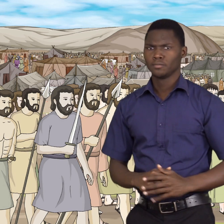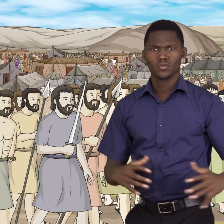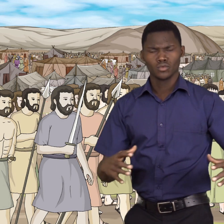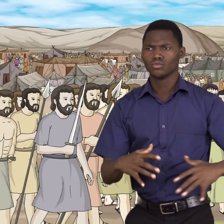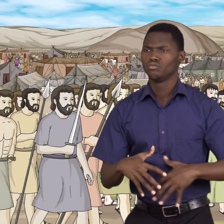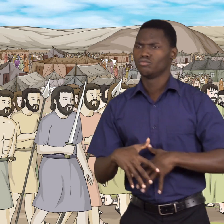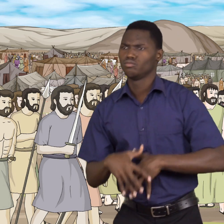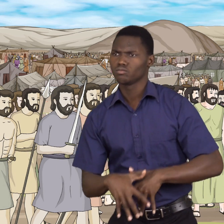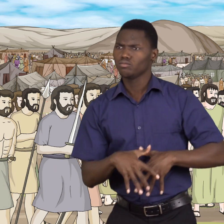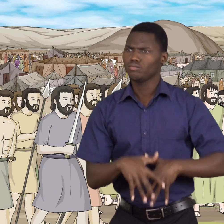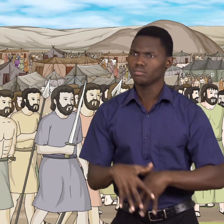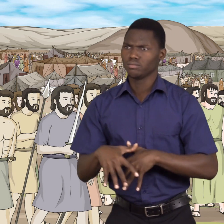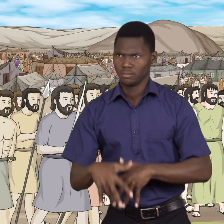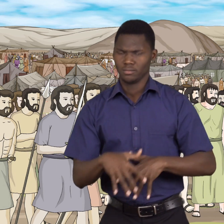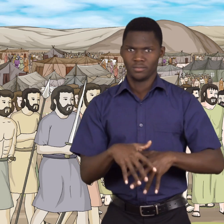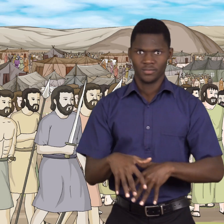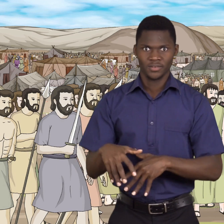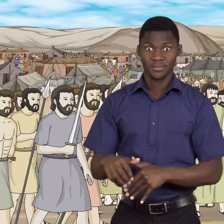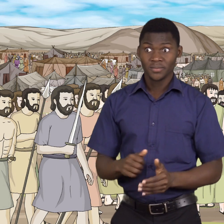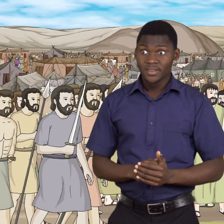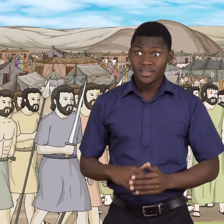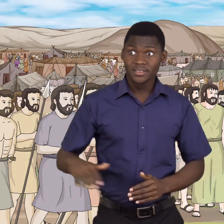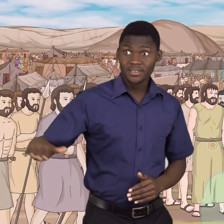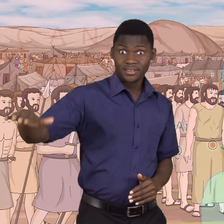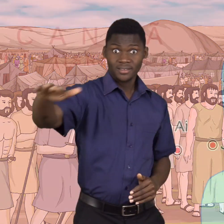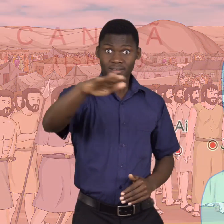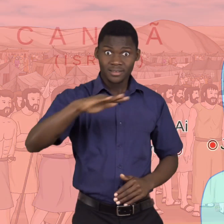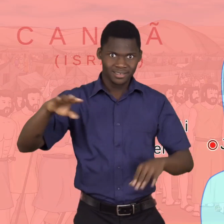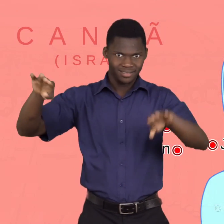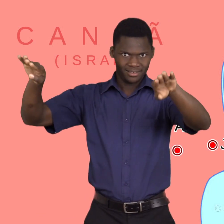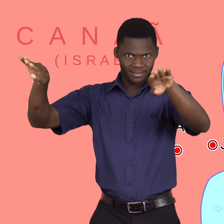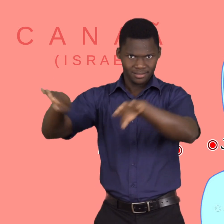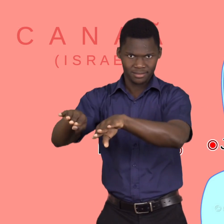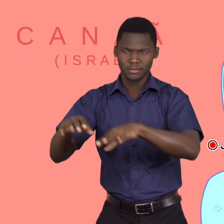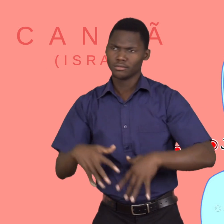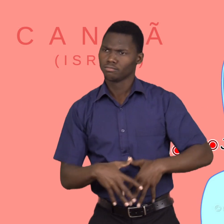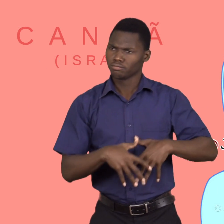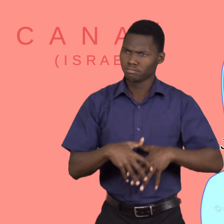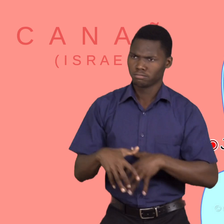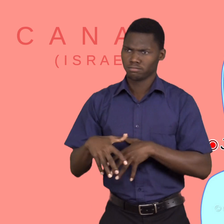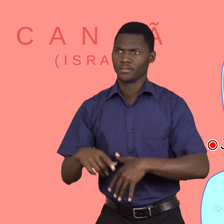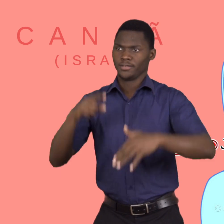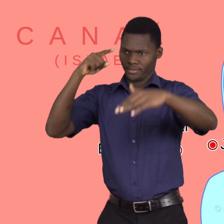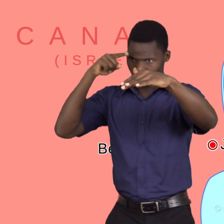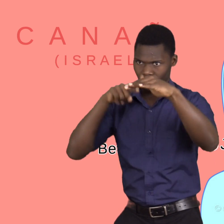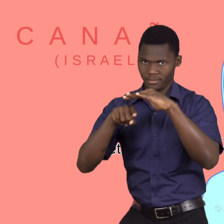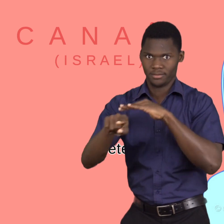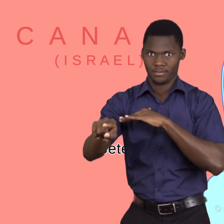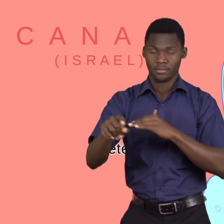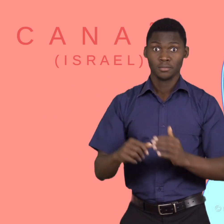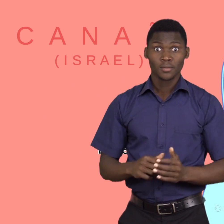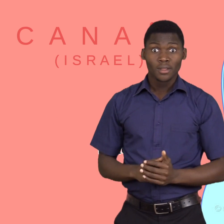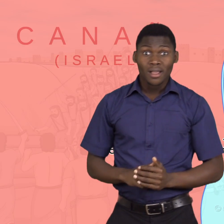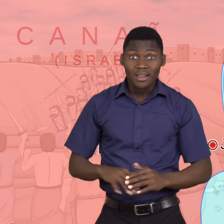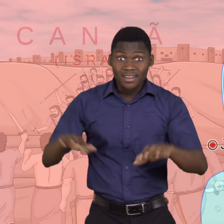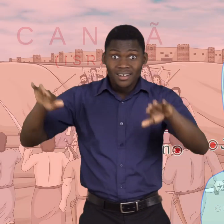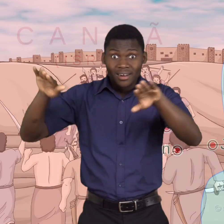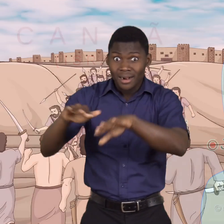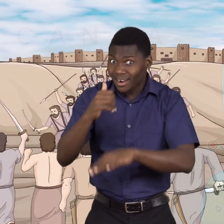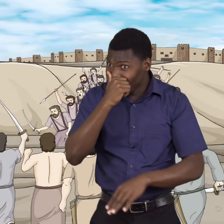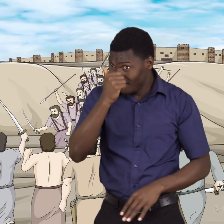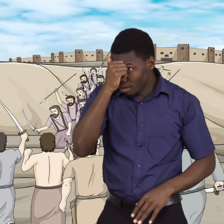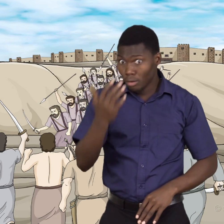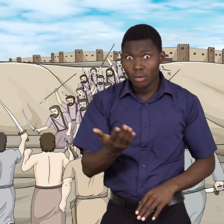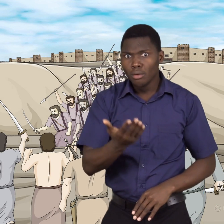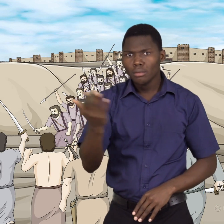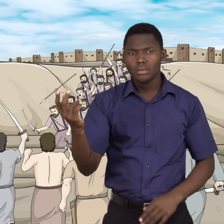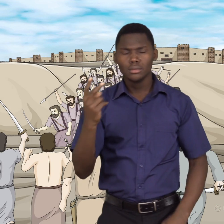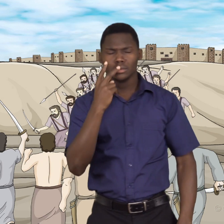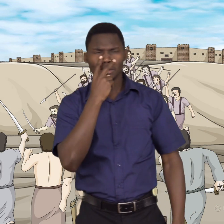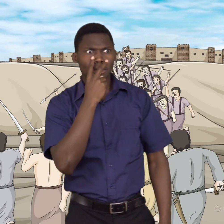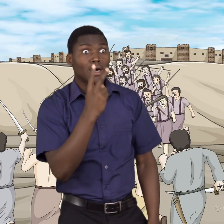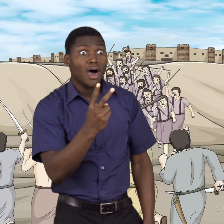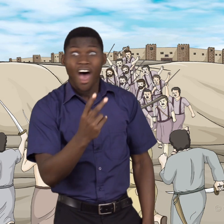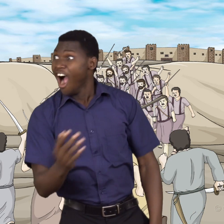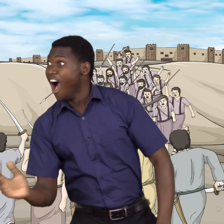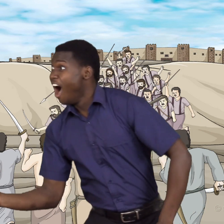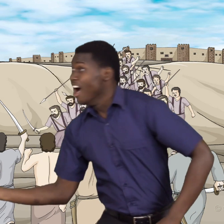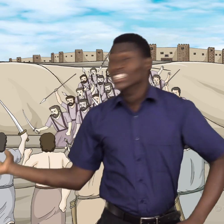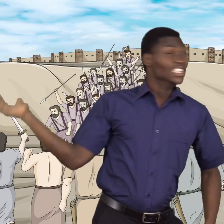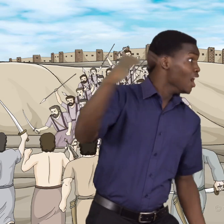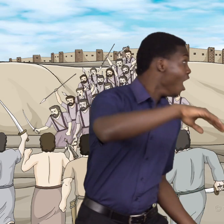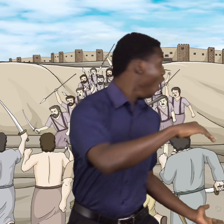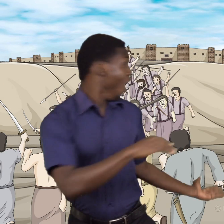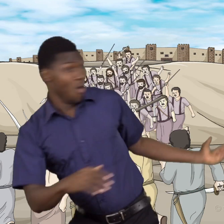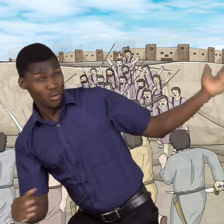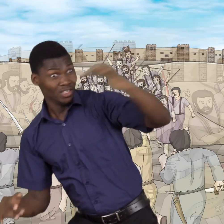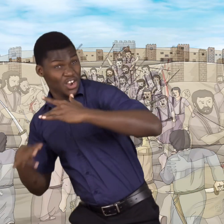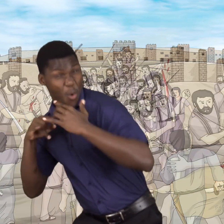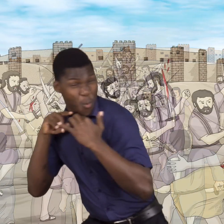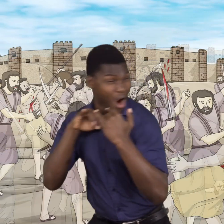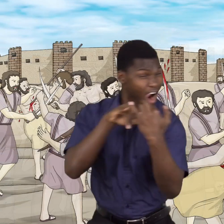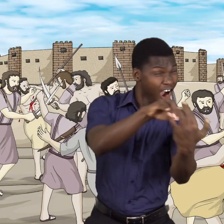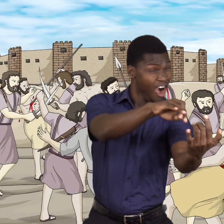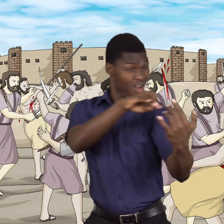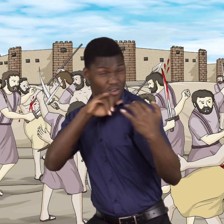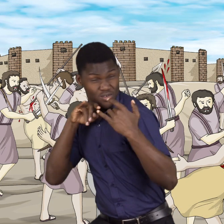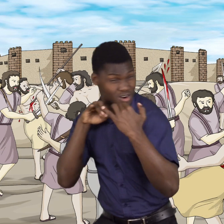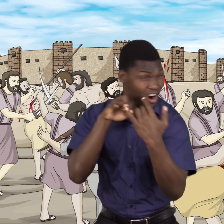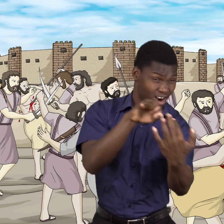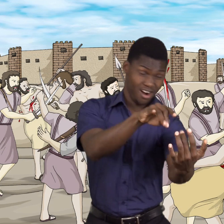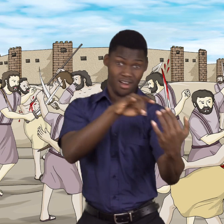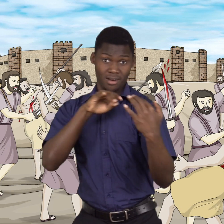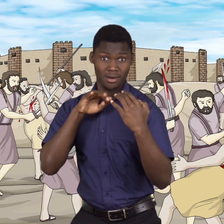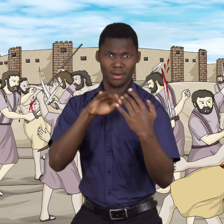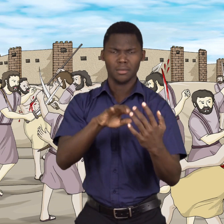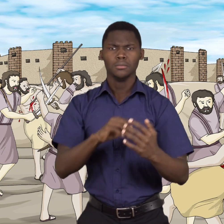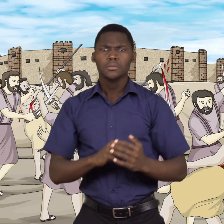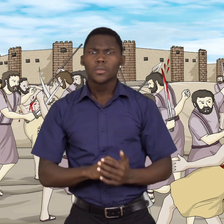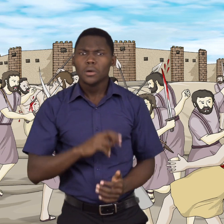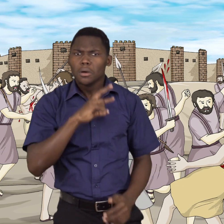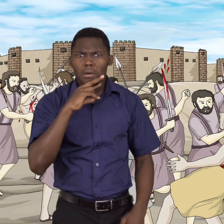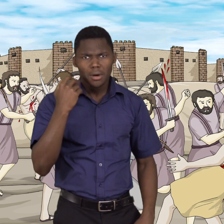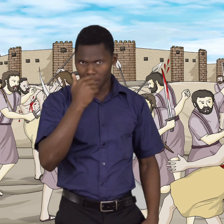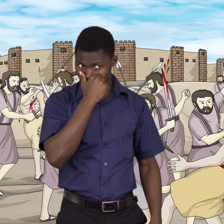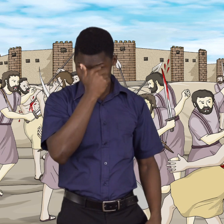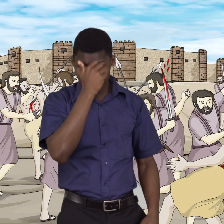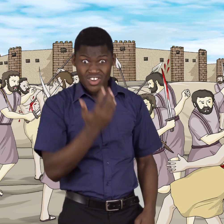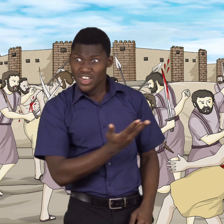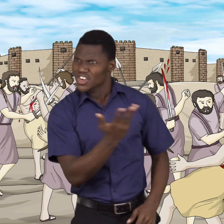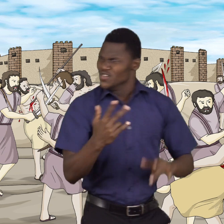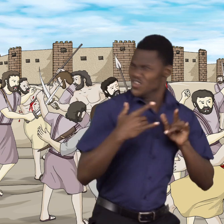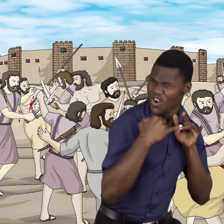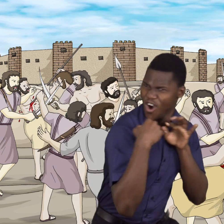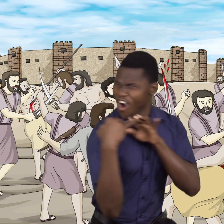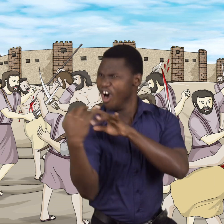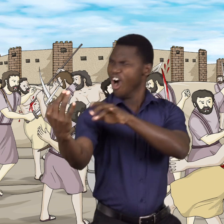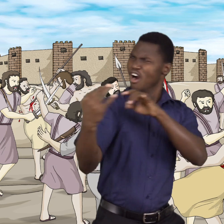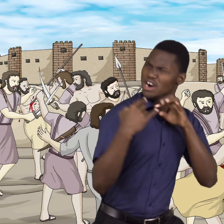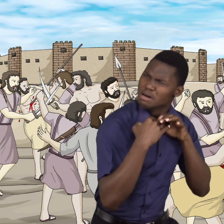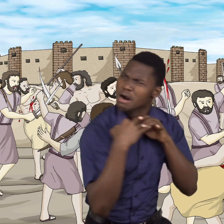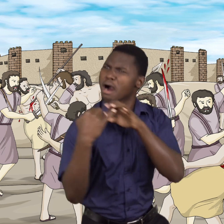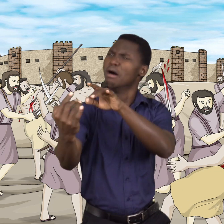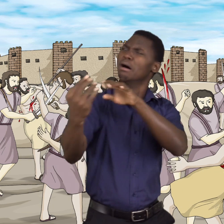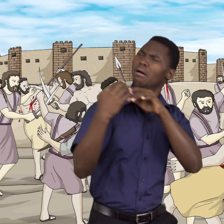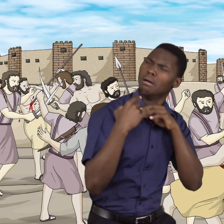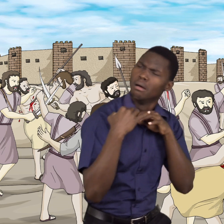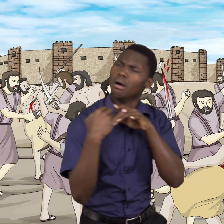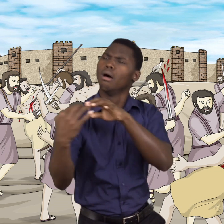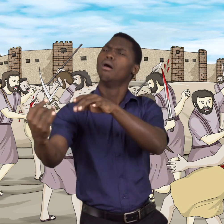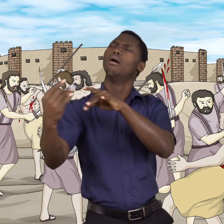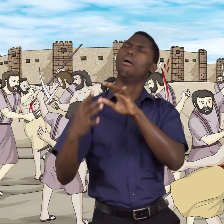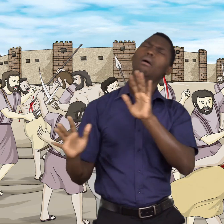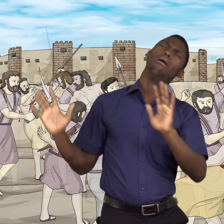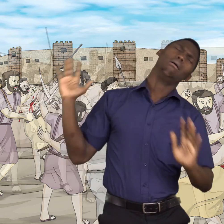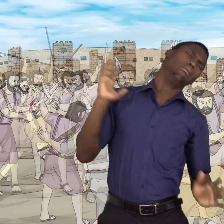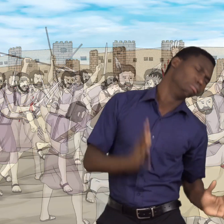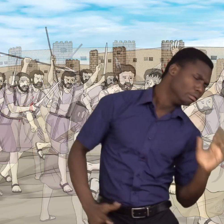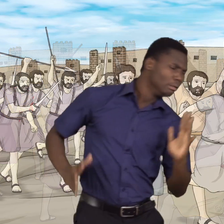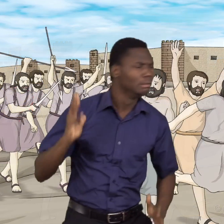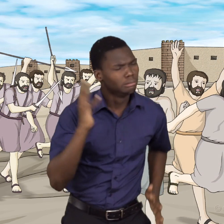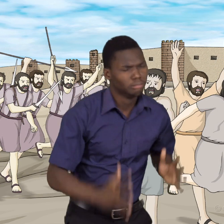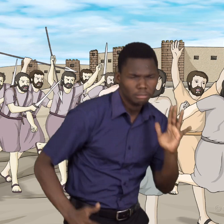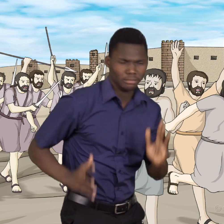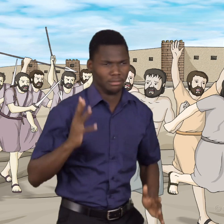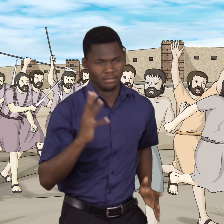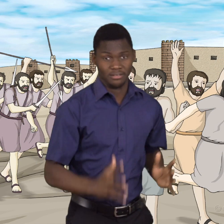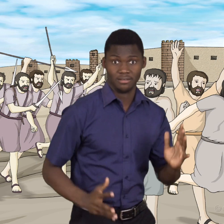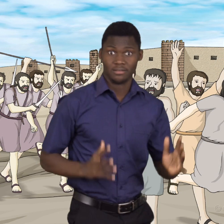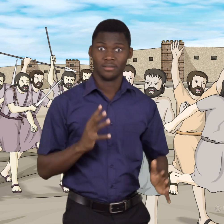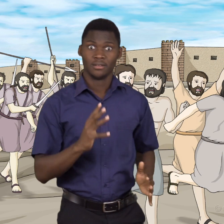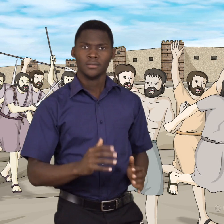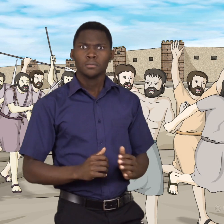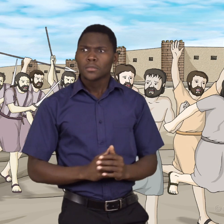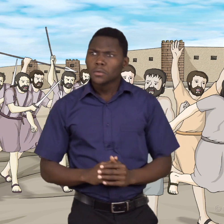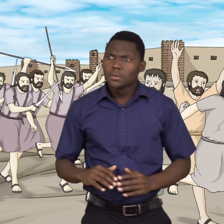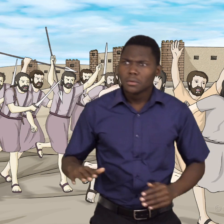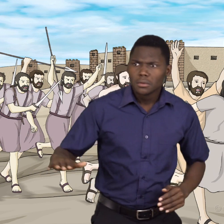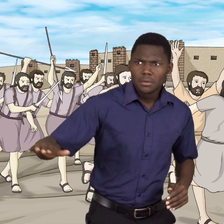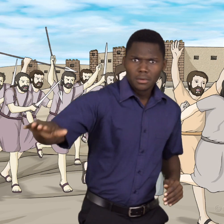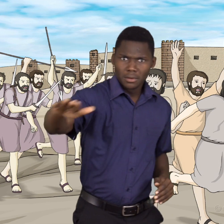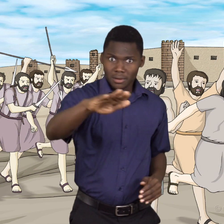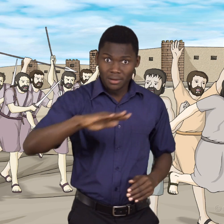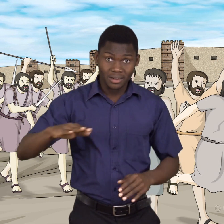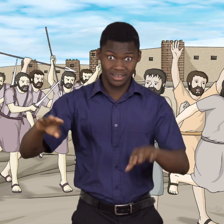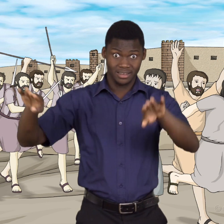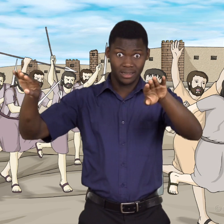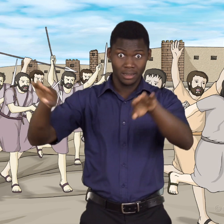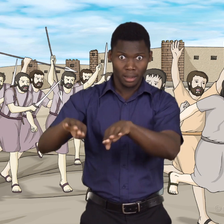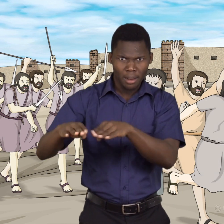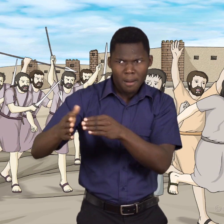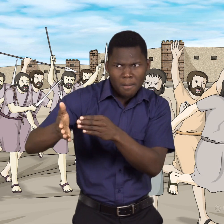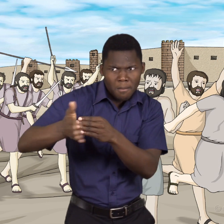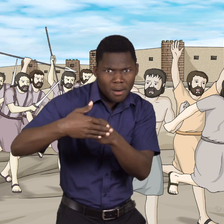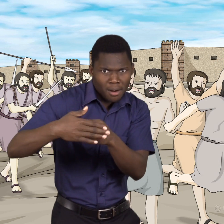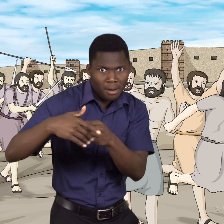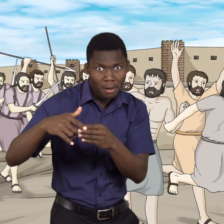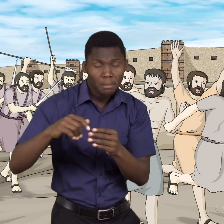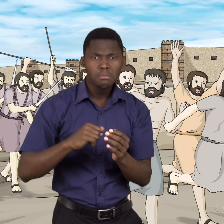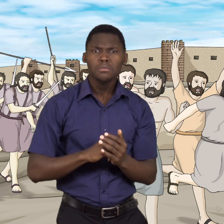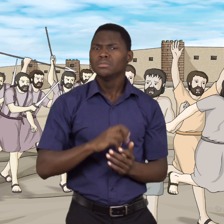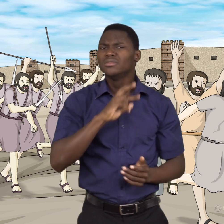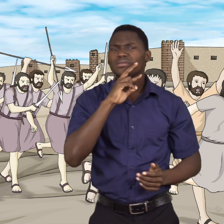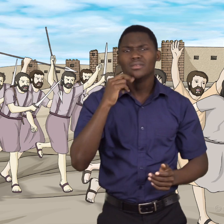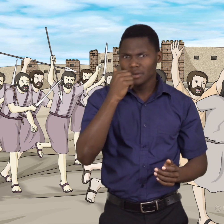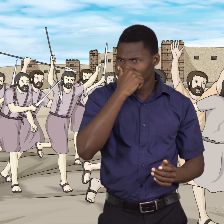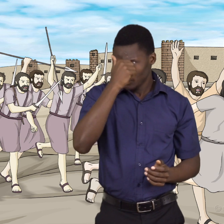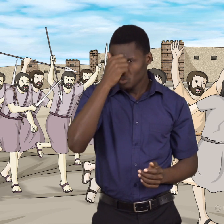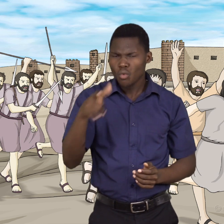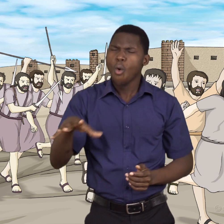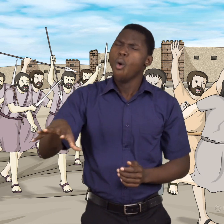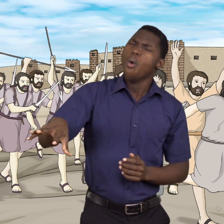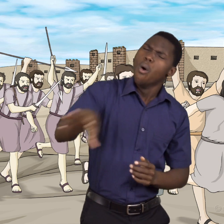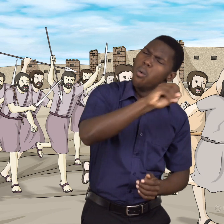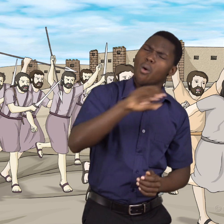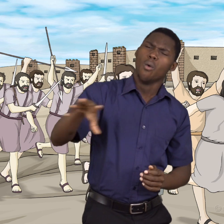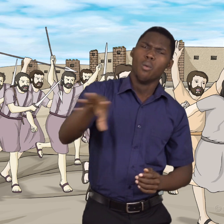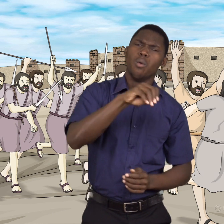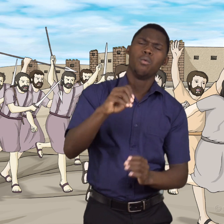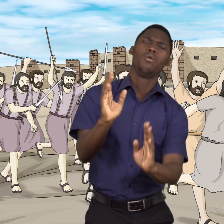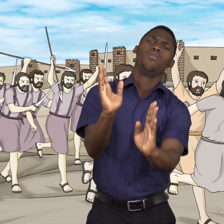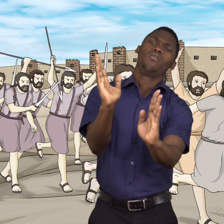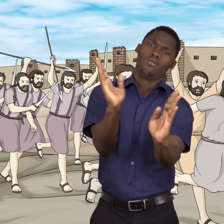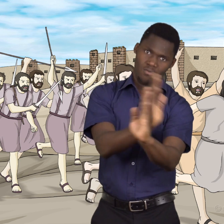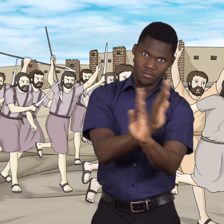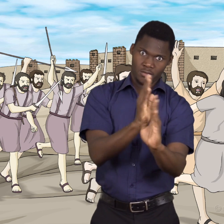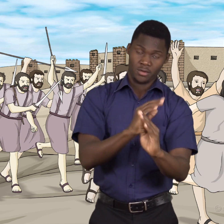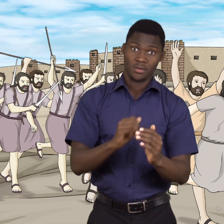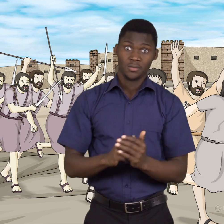So about three thousand men went up, but they fled before the men of Ai.